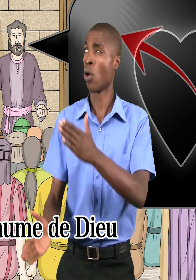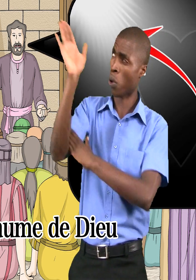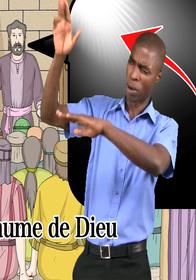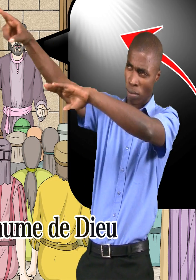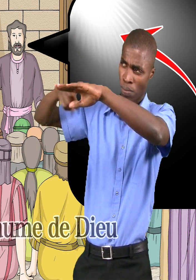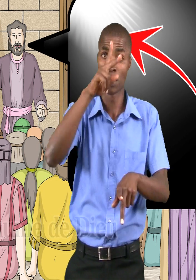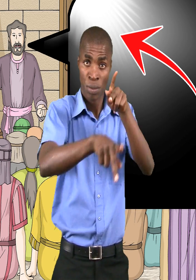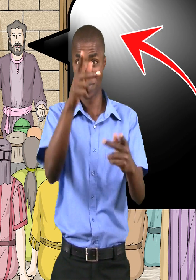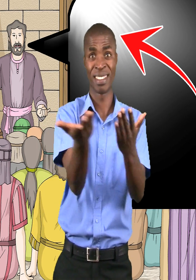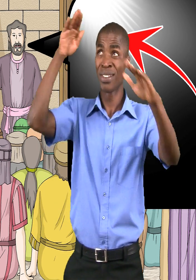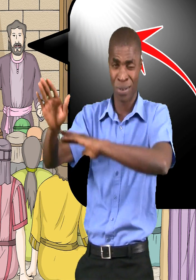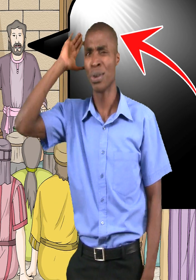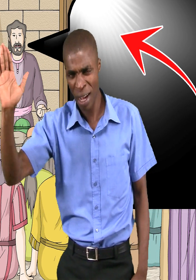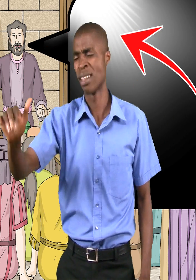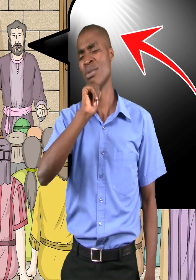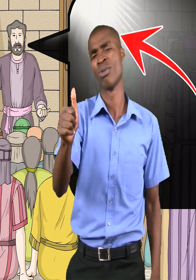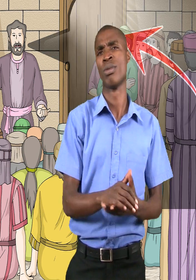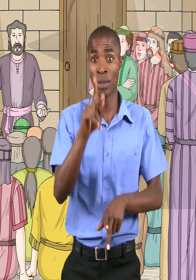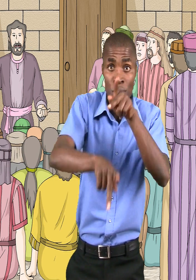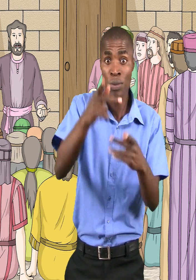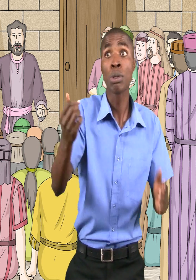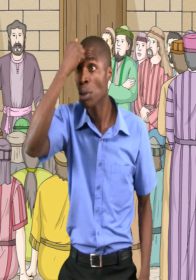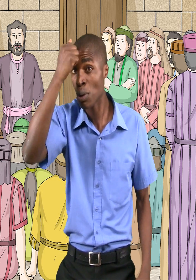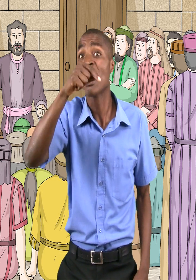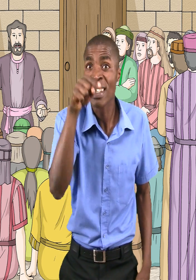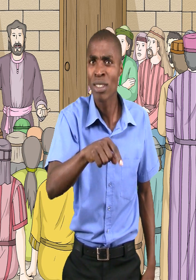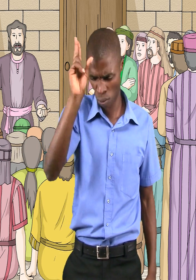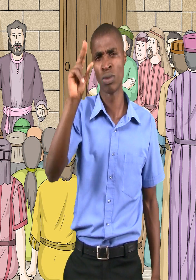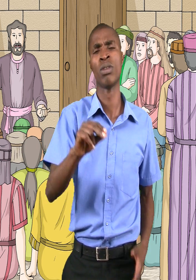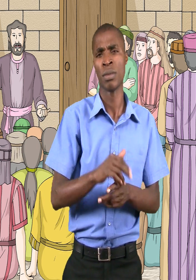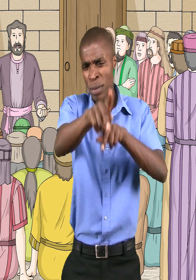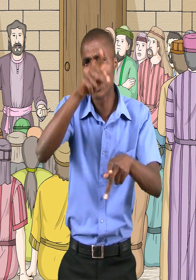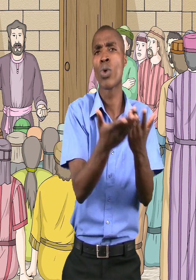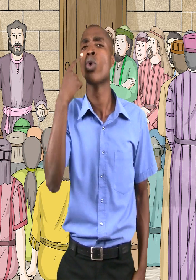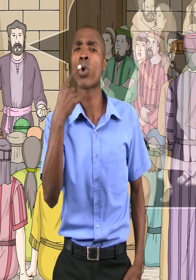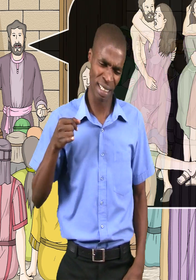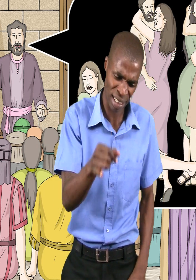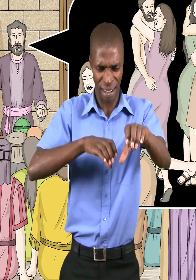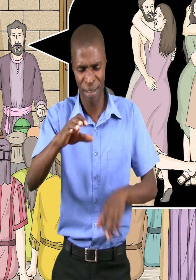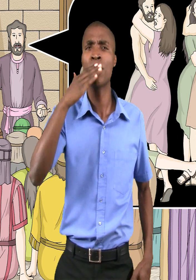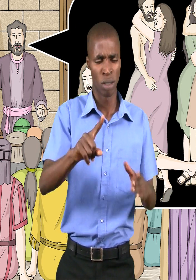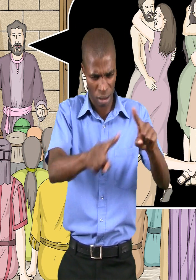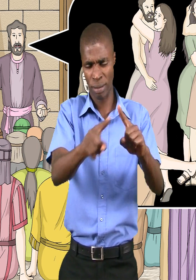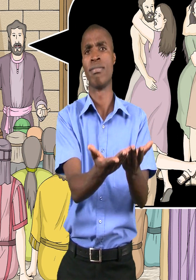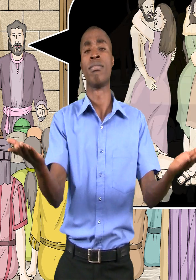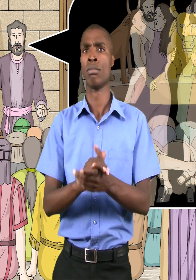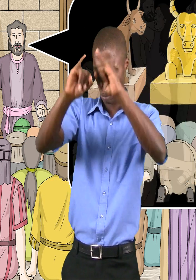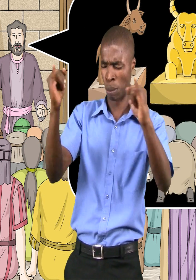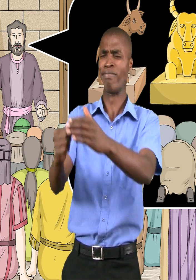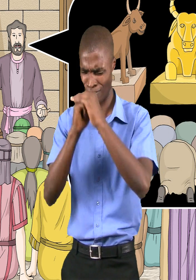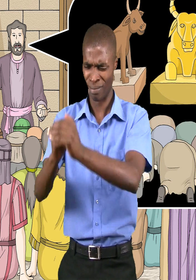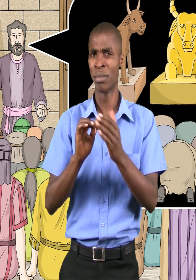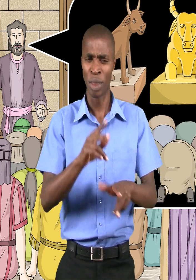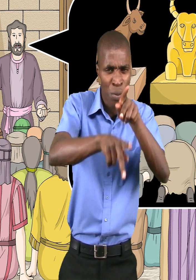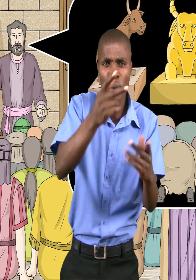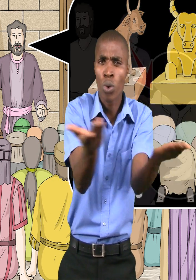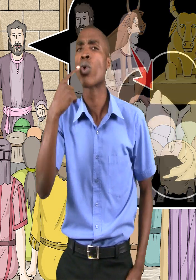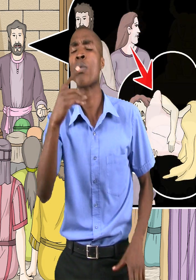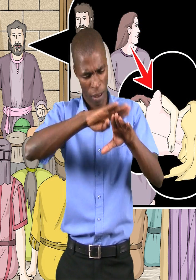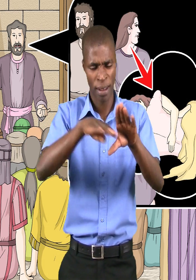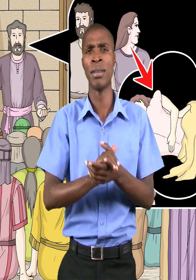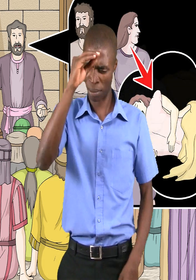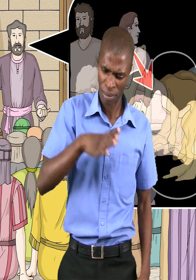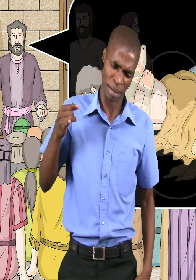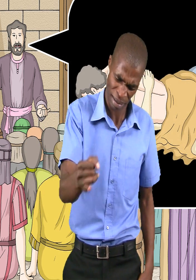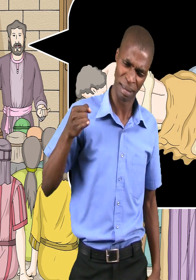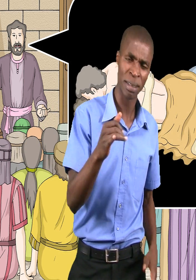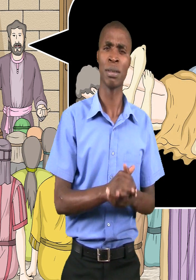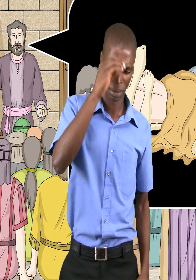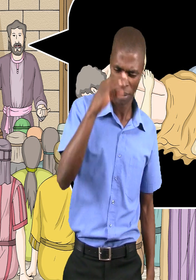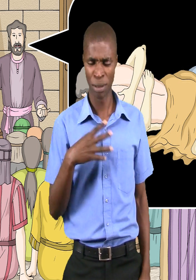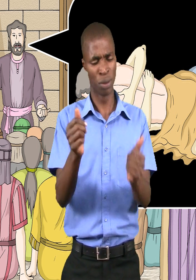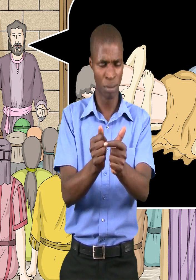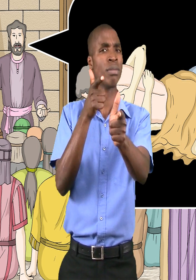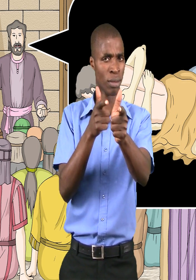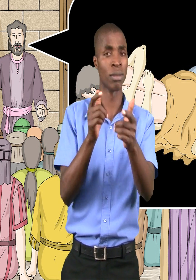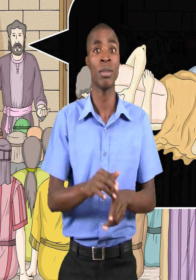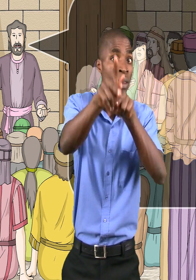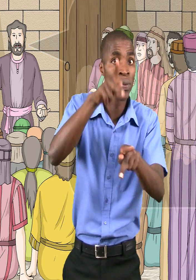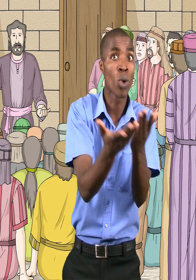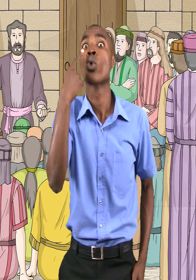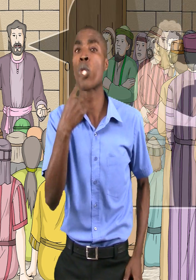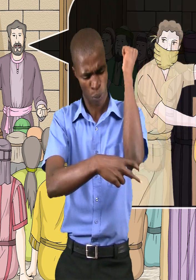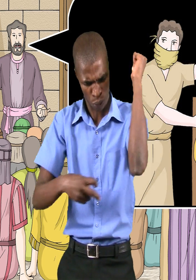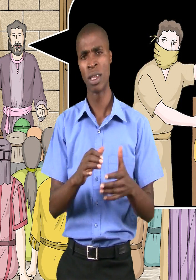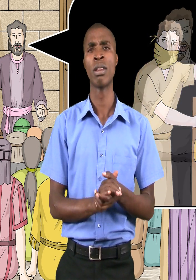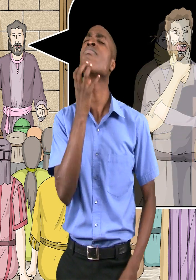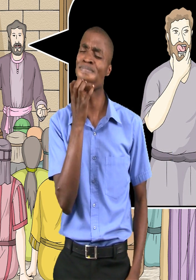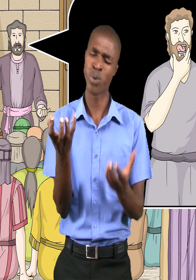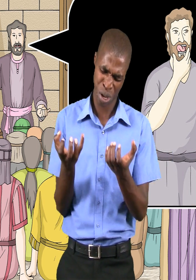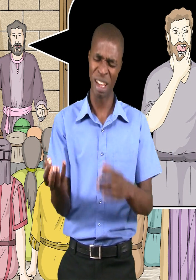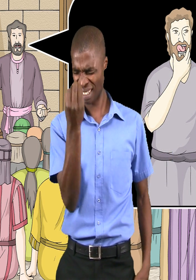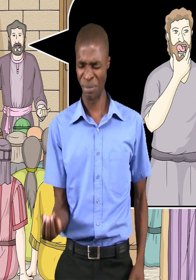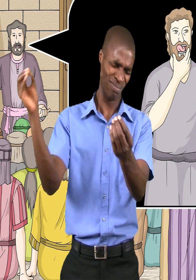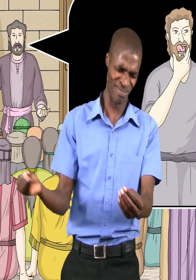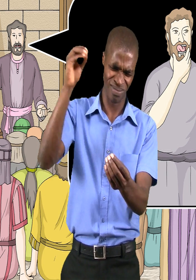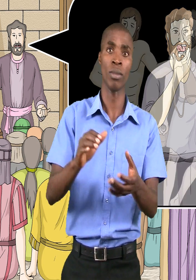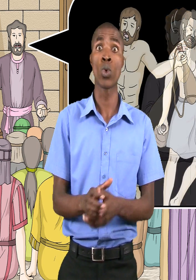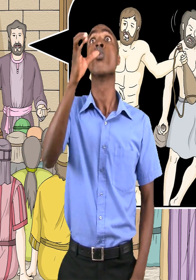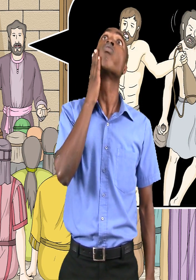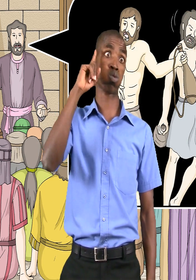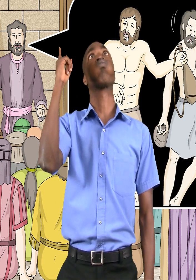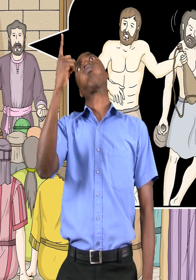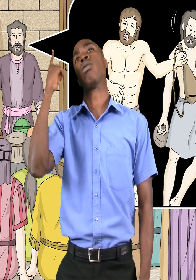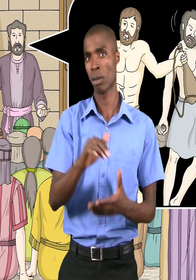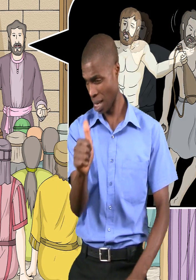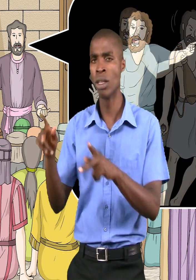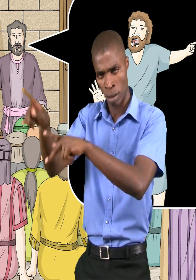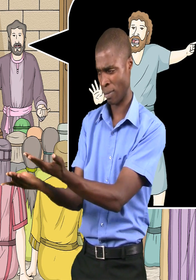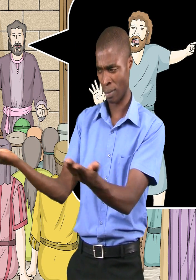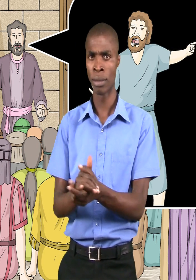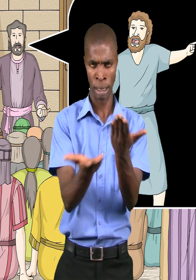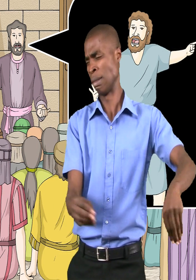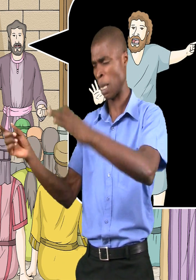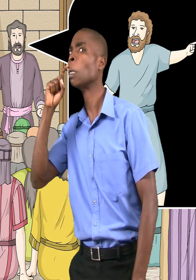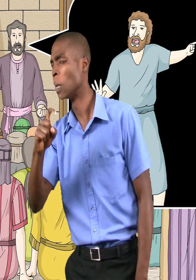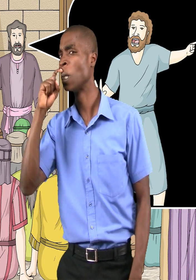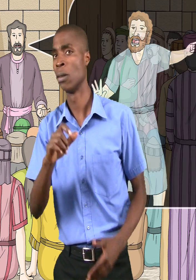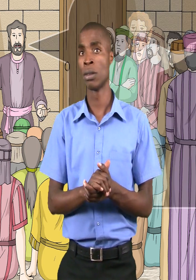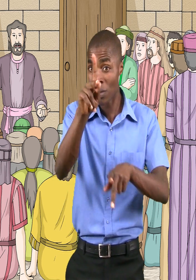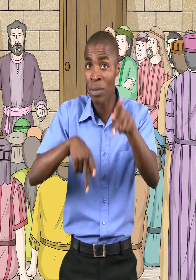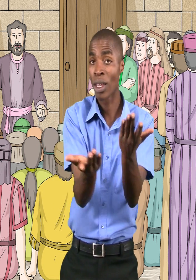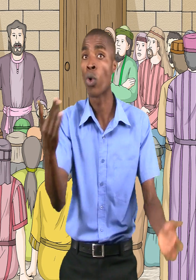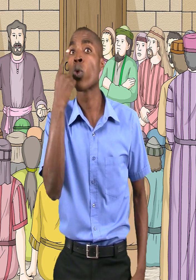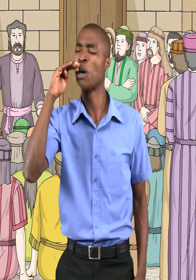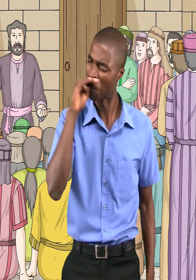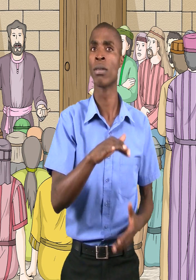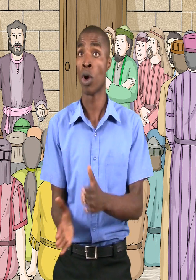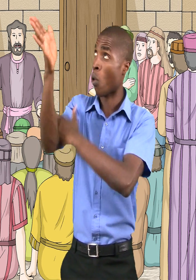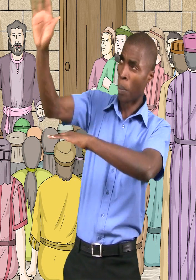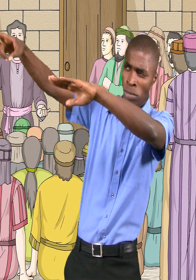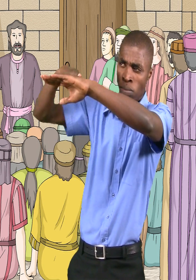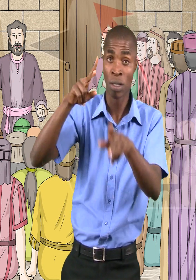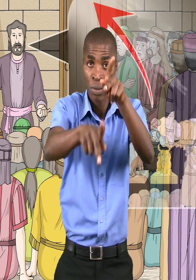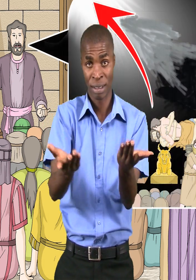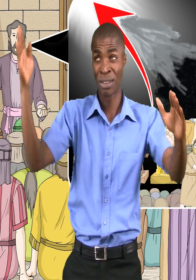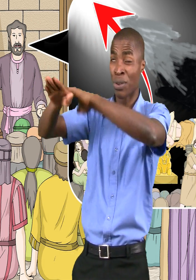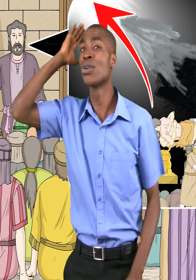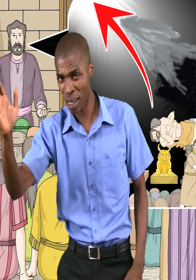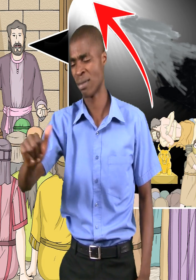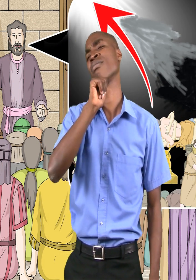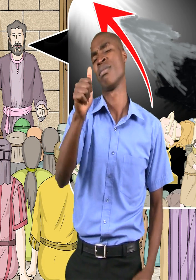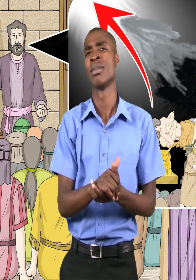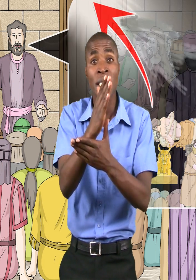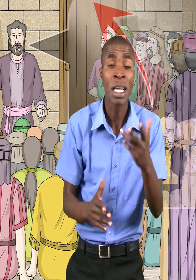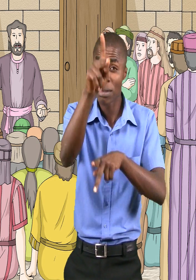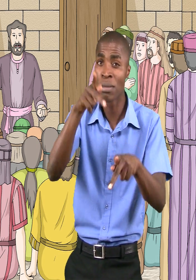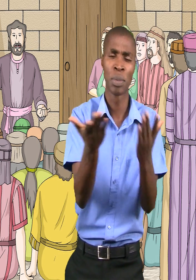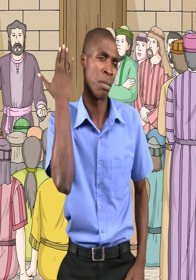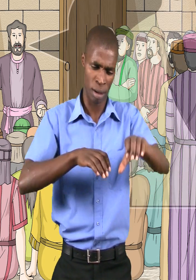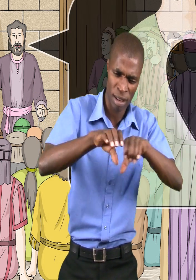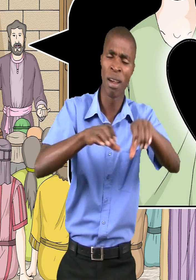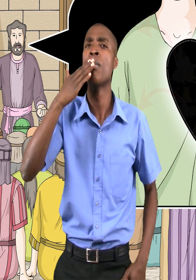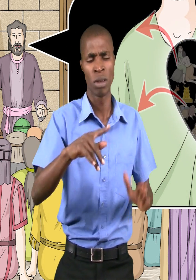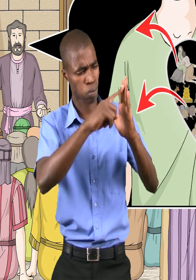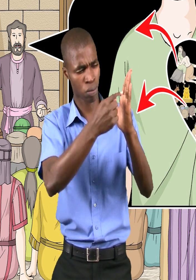Do not be deceived: Neither the sexually immoral, nor idolaters, nor adulterers, nor men who submit to or perform homosexual acts, nor thieves, nor the greedy, nor drunkards, nor verbal abusers, nor swindlers, will inherit the kingdom of God.